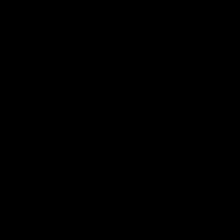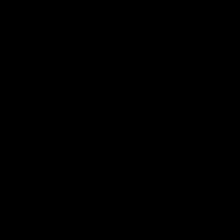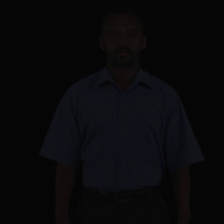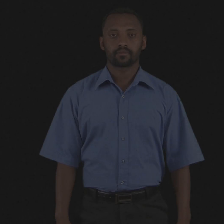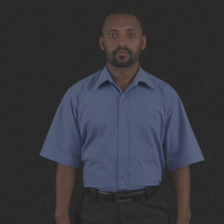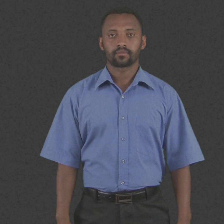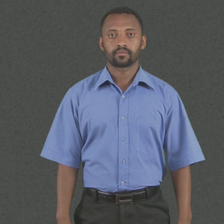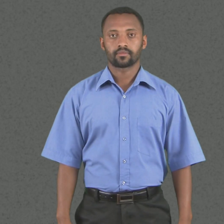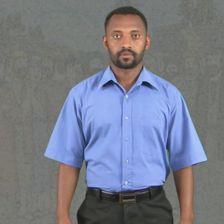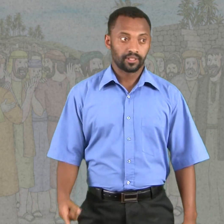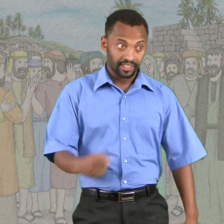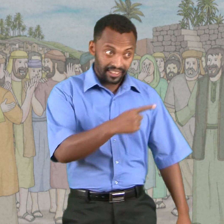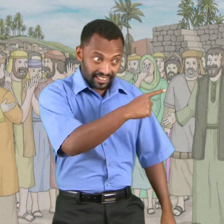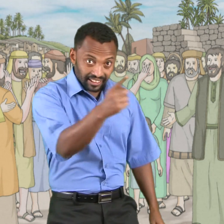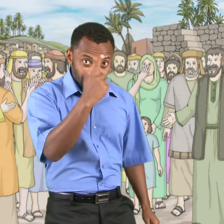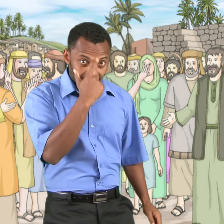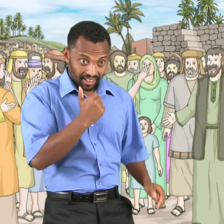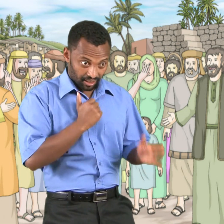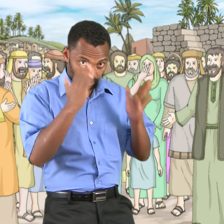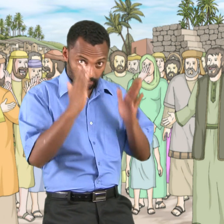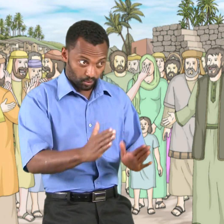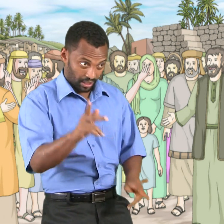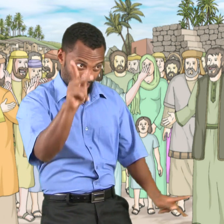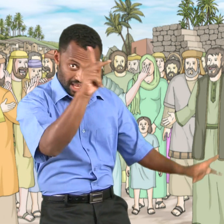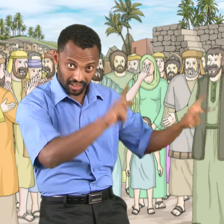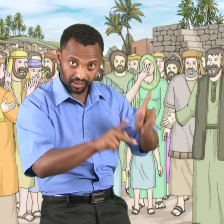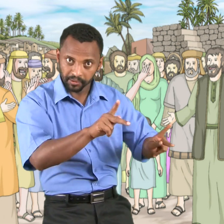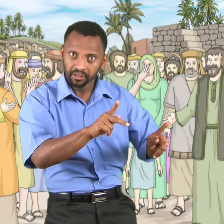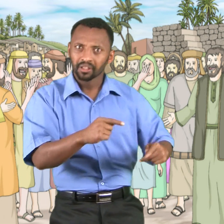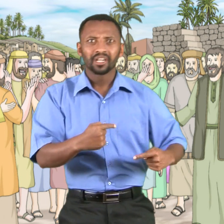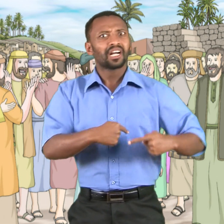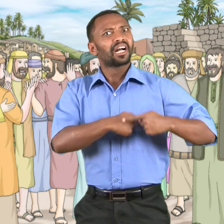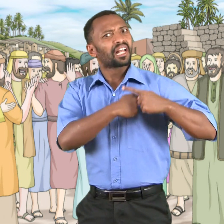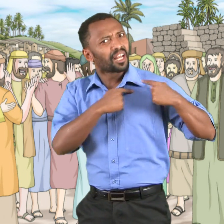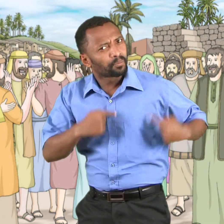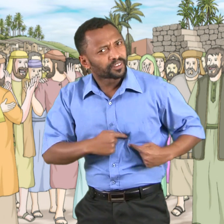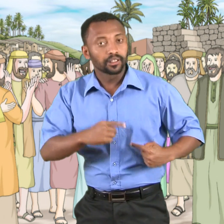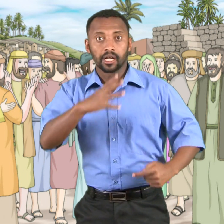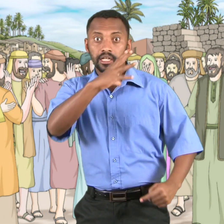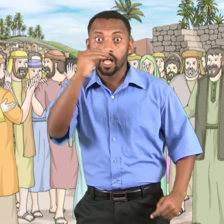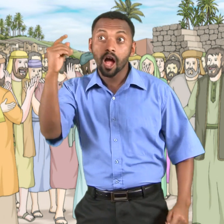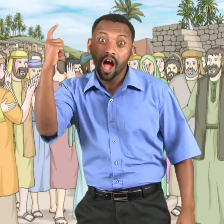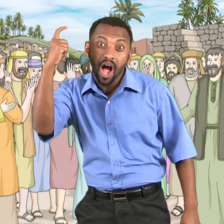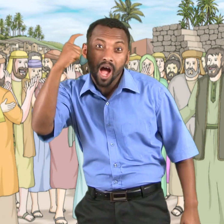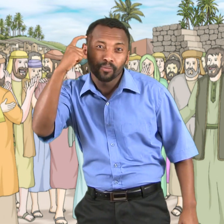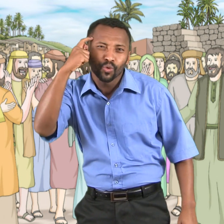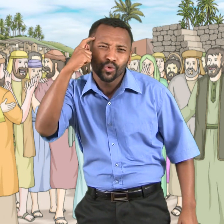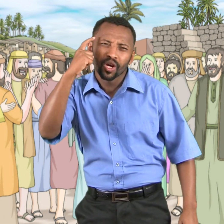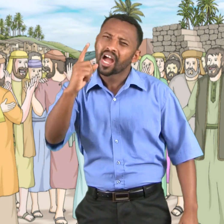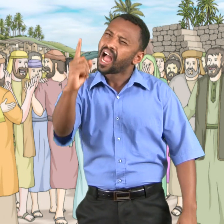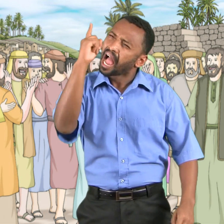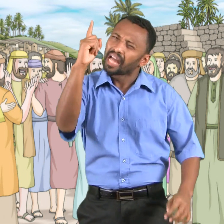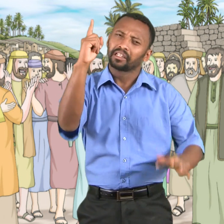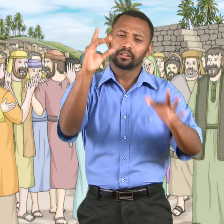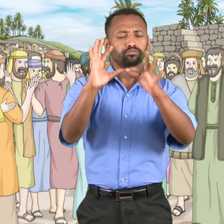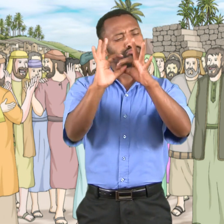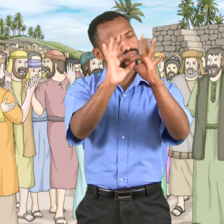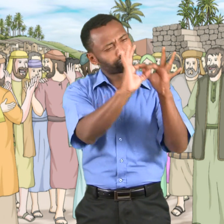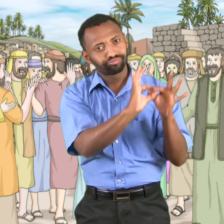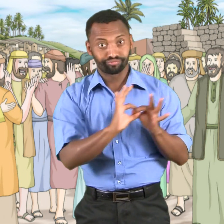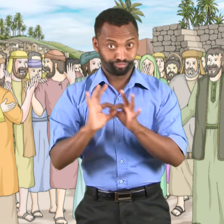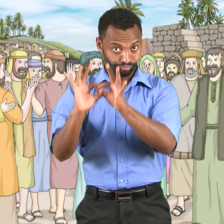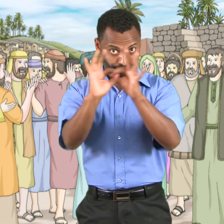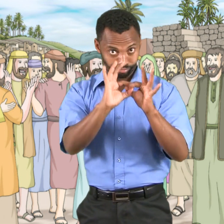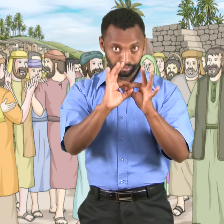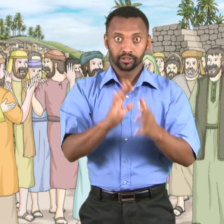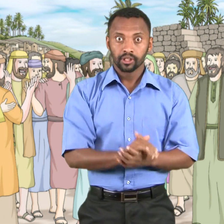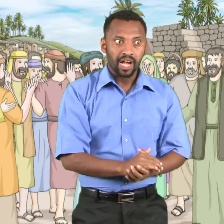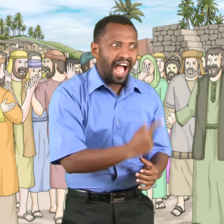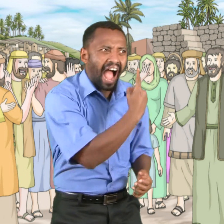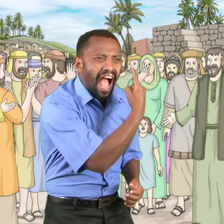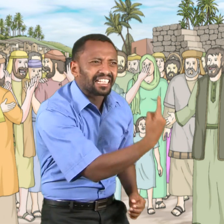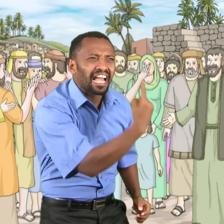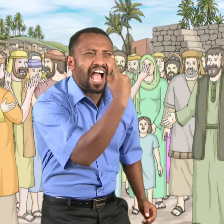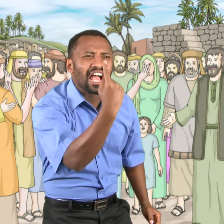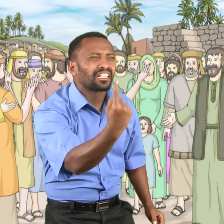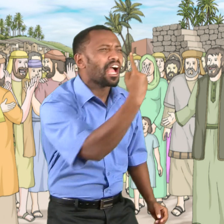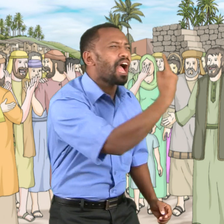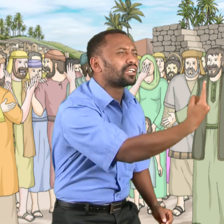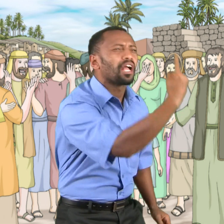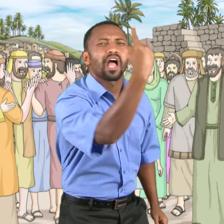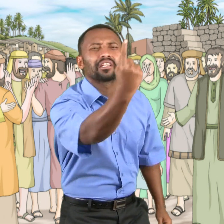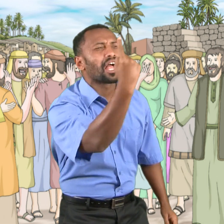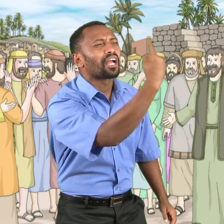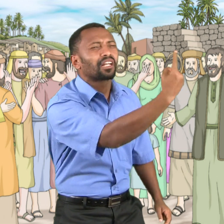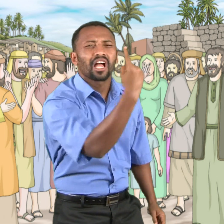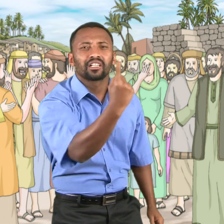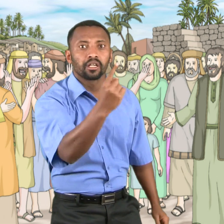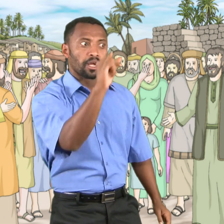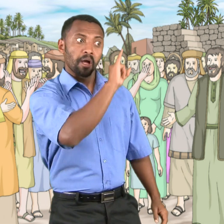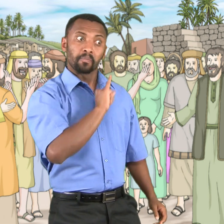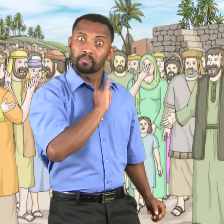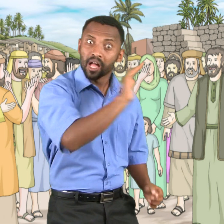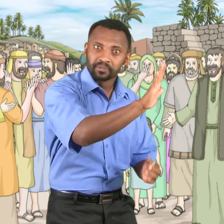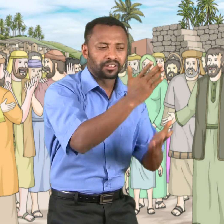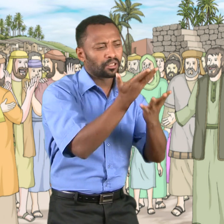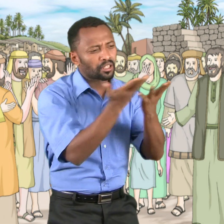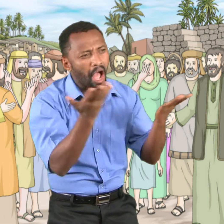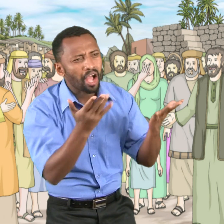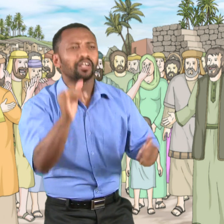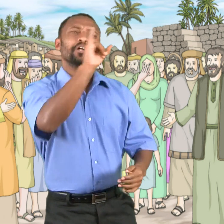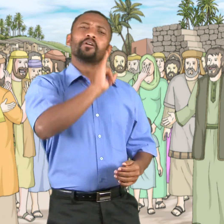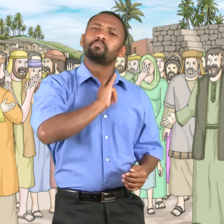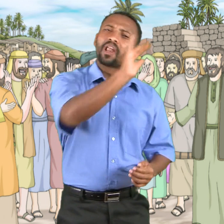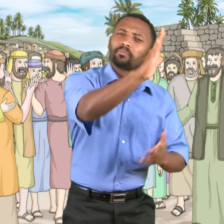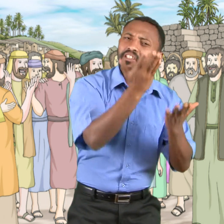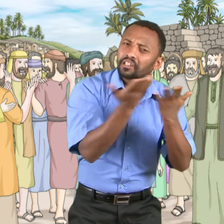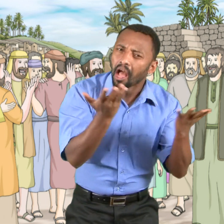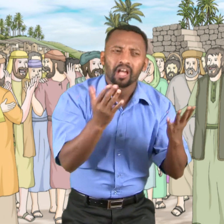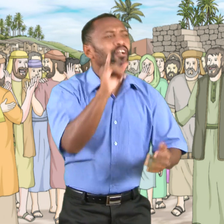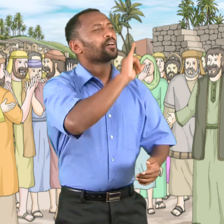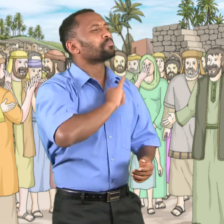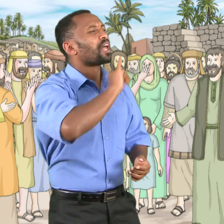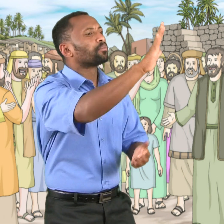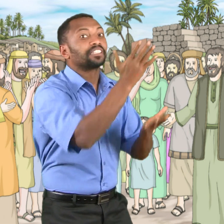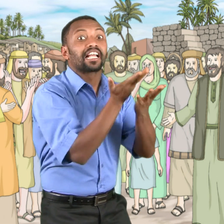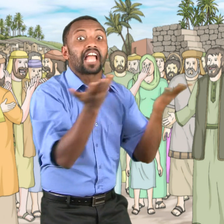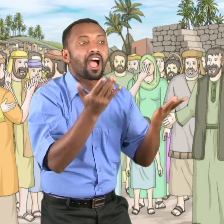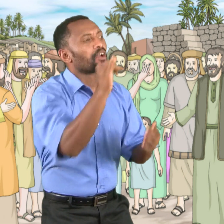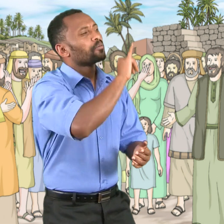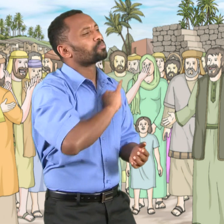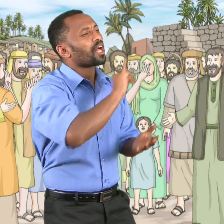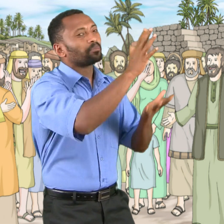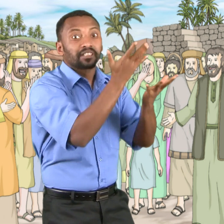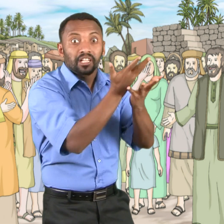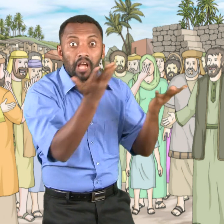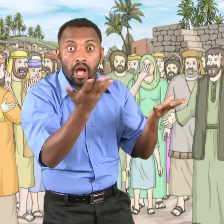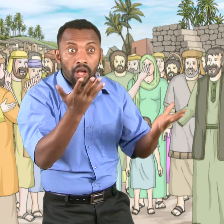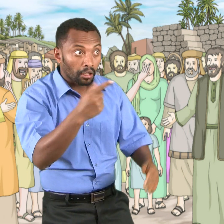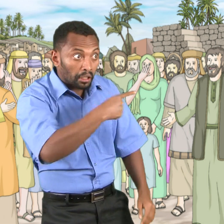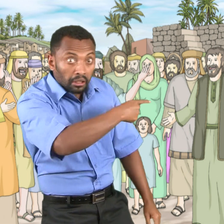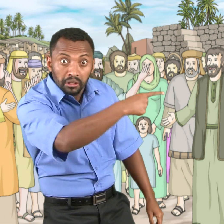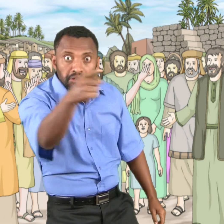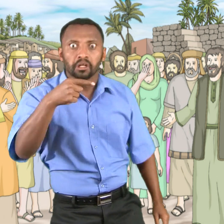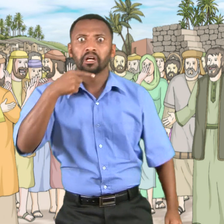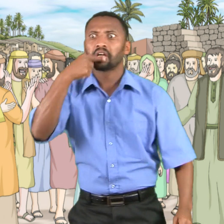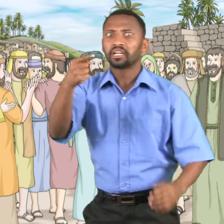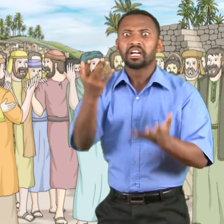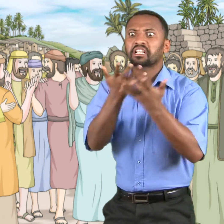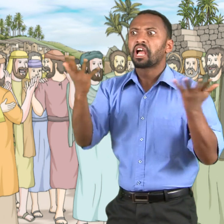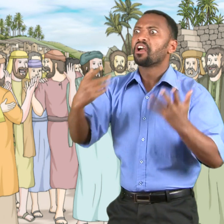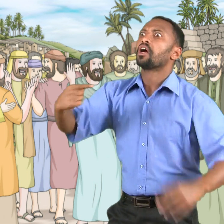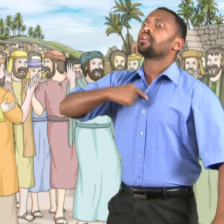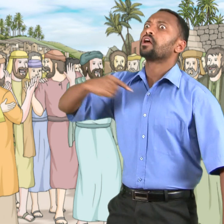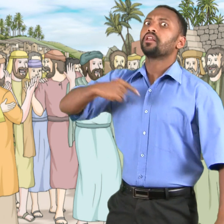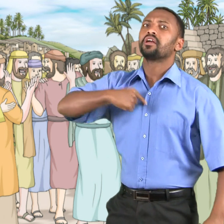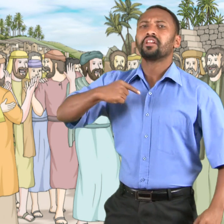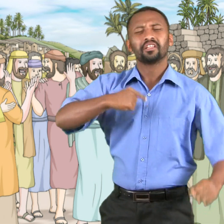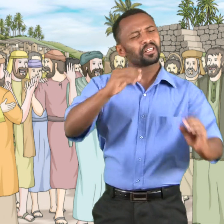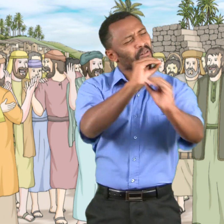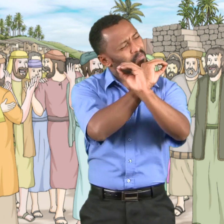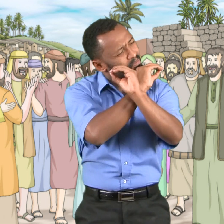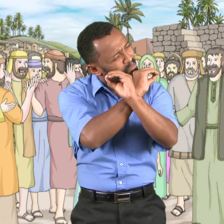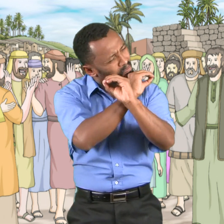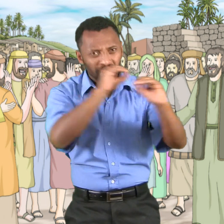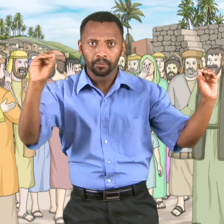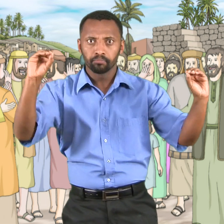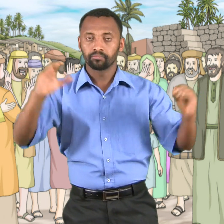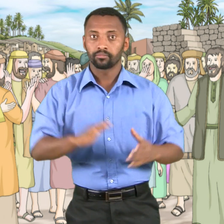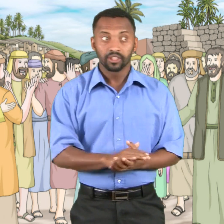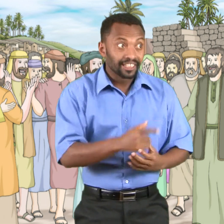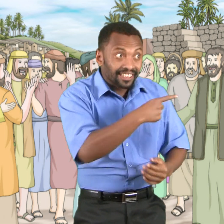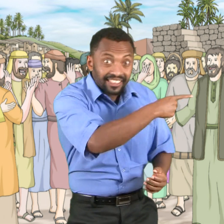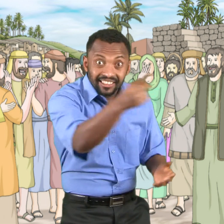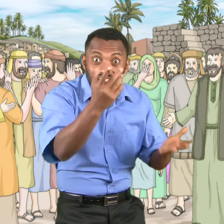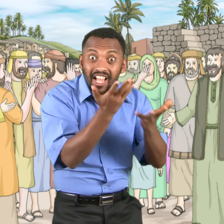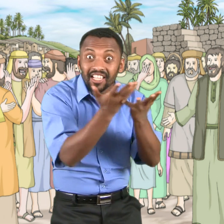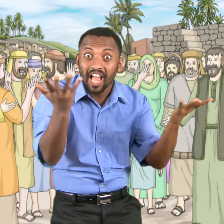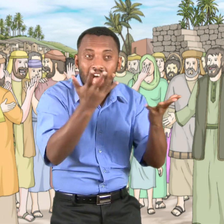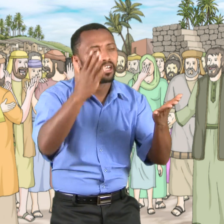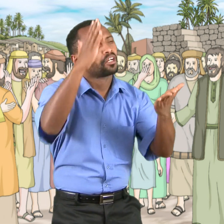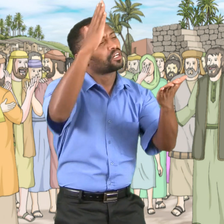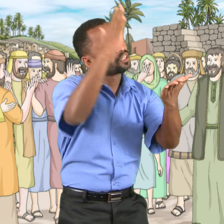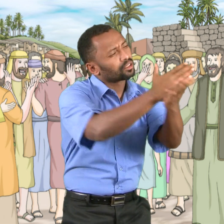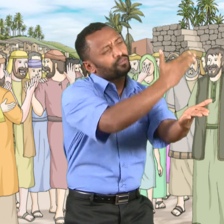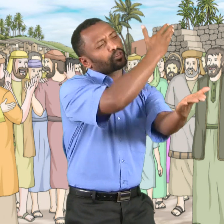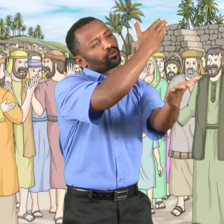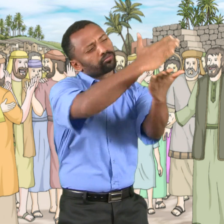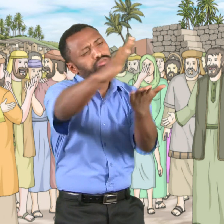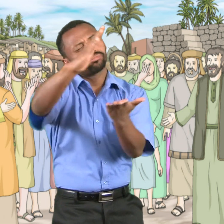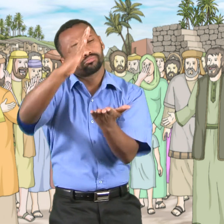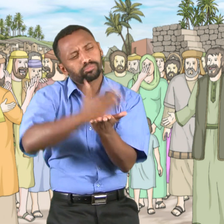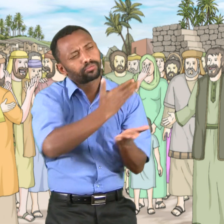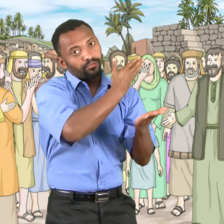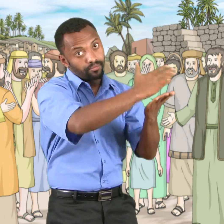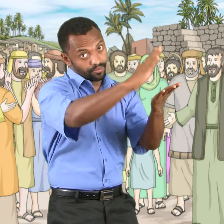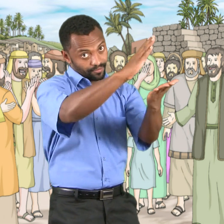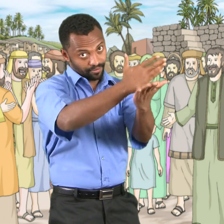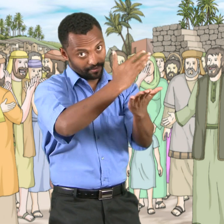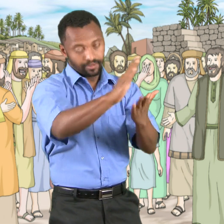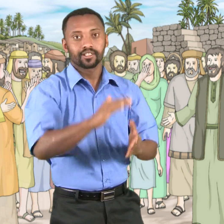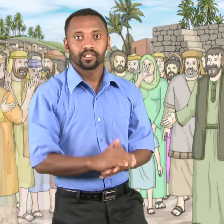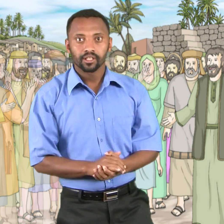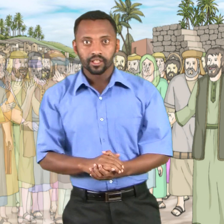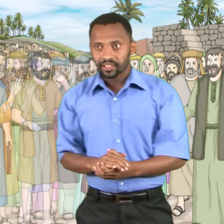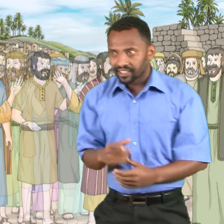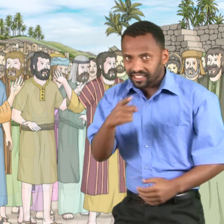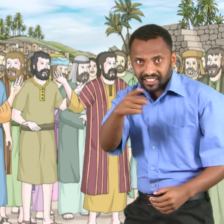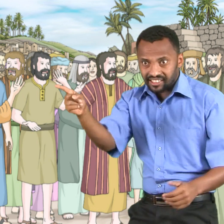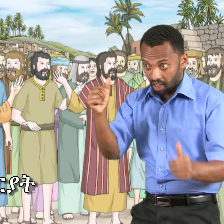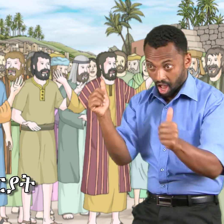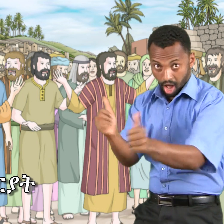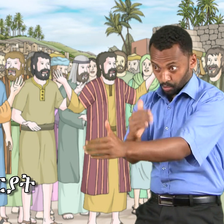The multitude of believers was one in heart and soul. No one claimed that any of his possessions was his own, but they shared everything they owned.